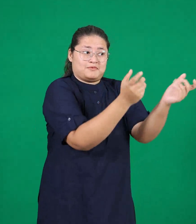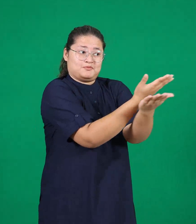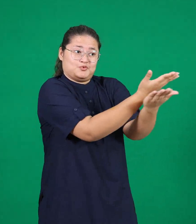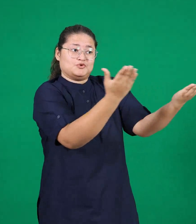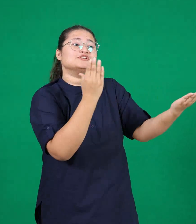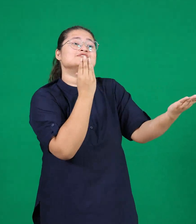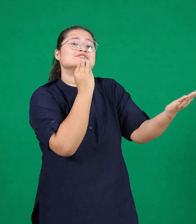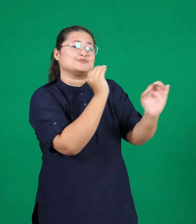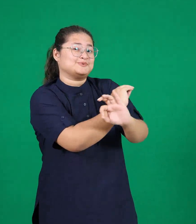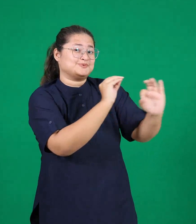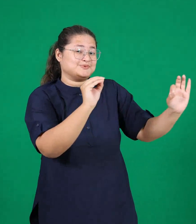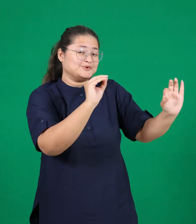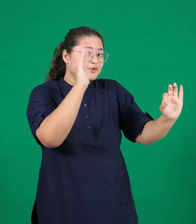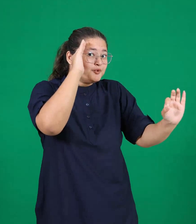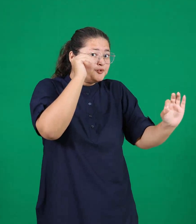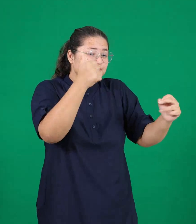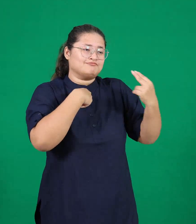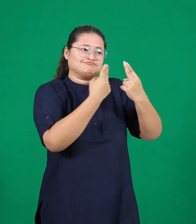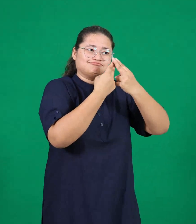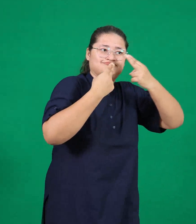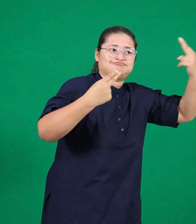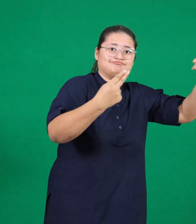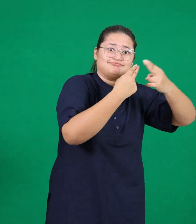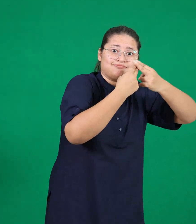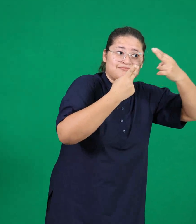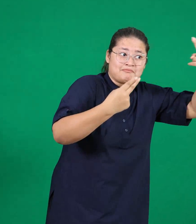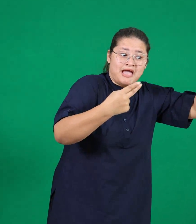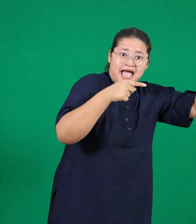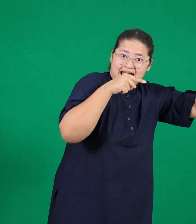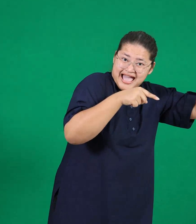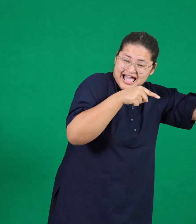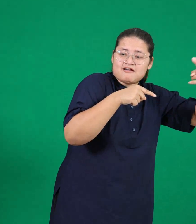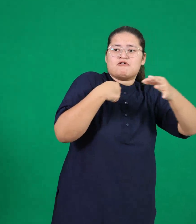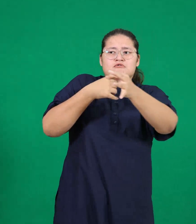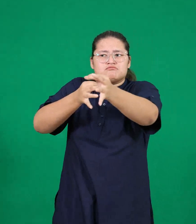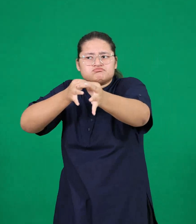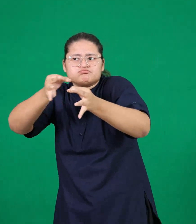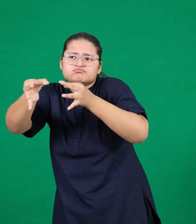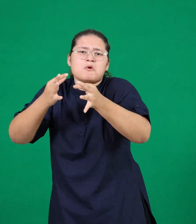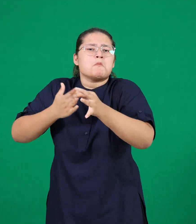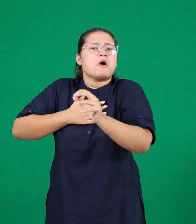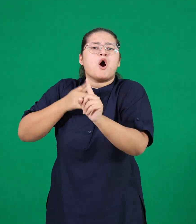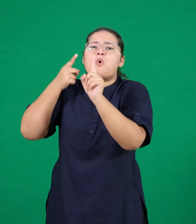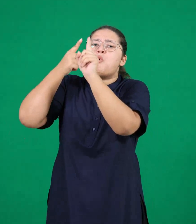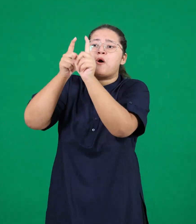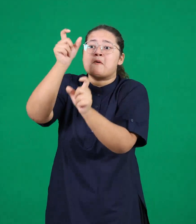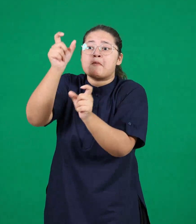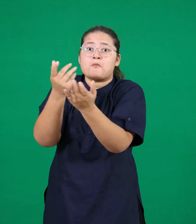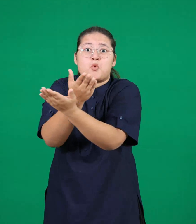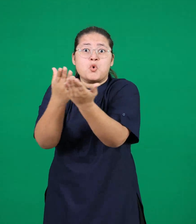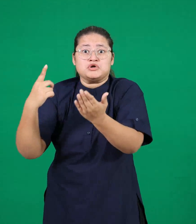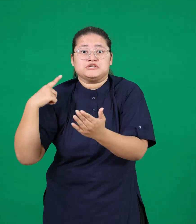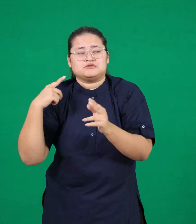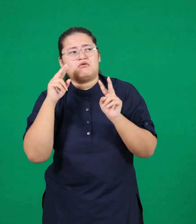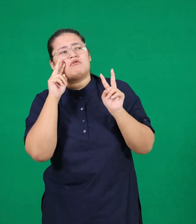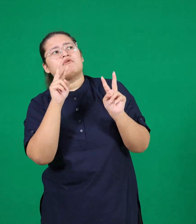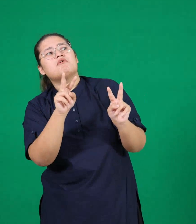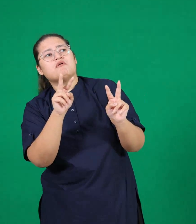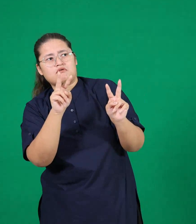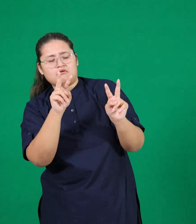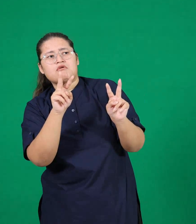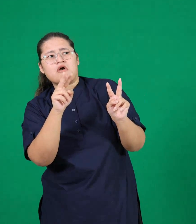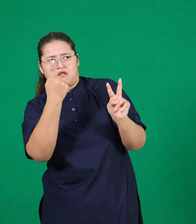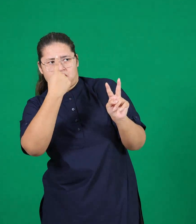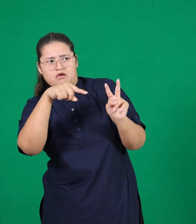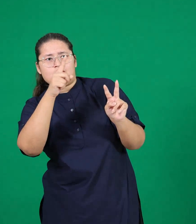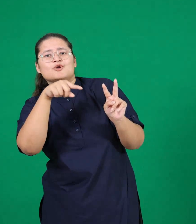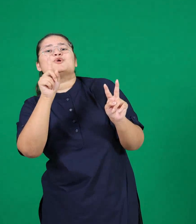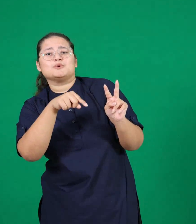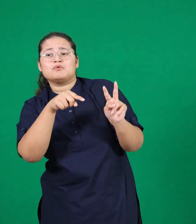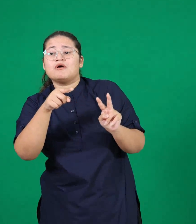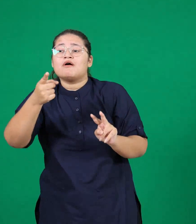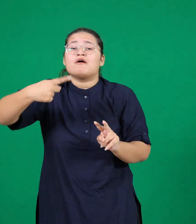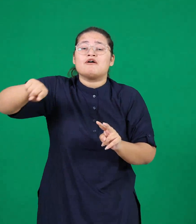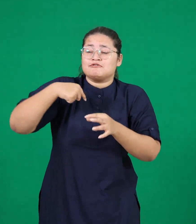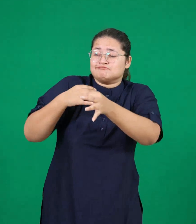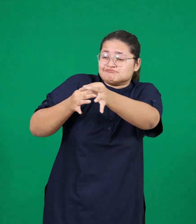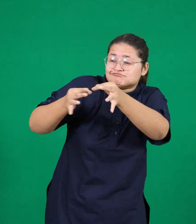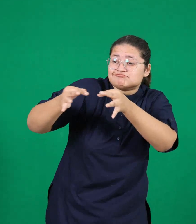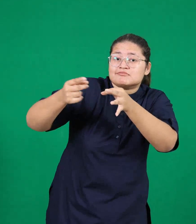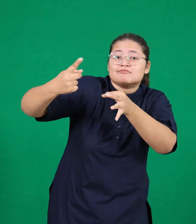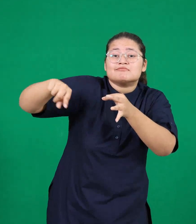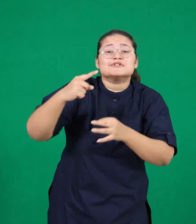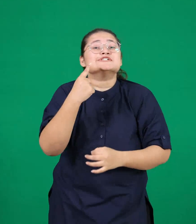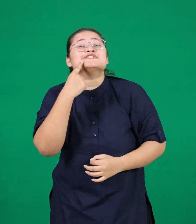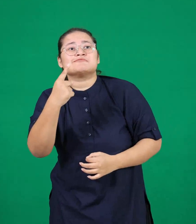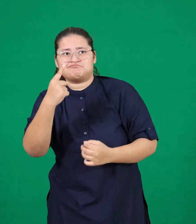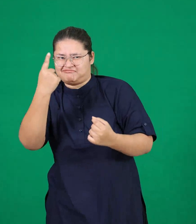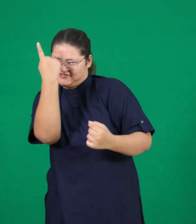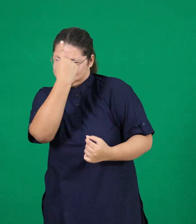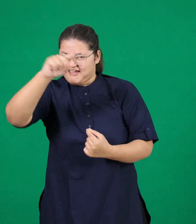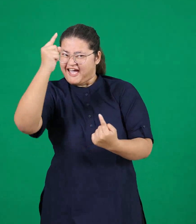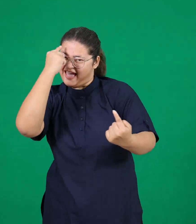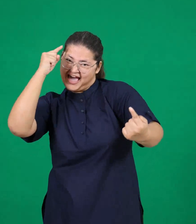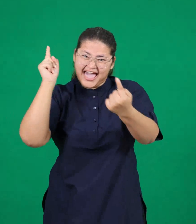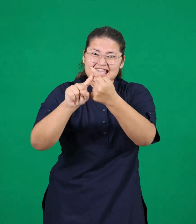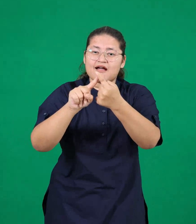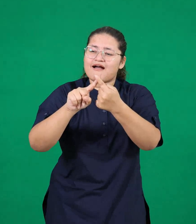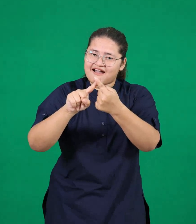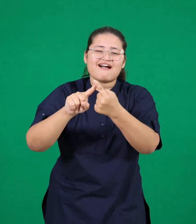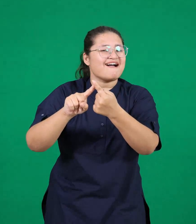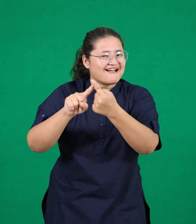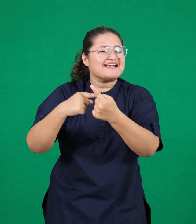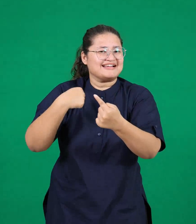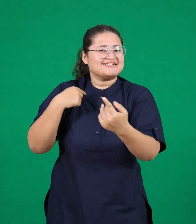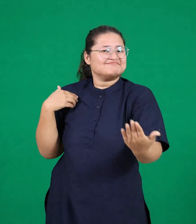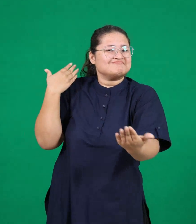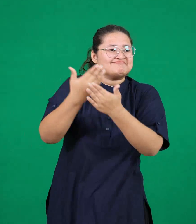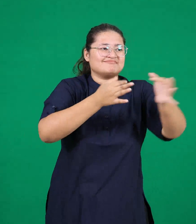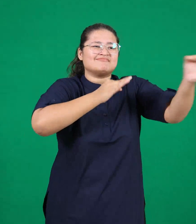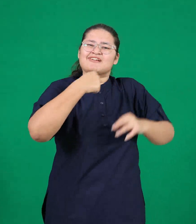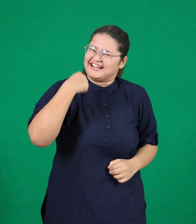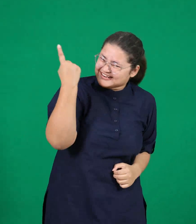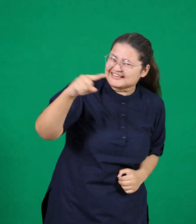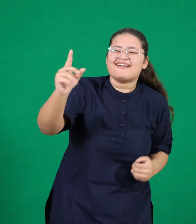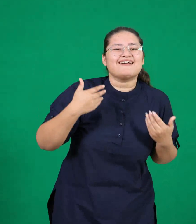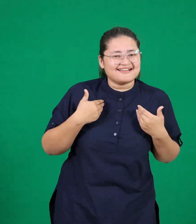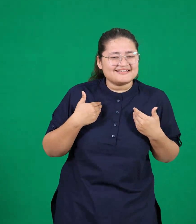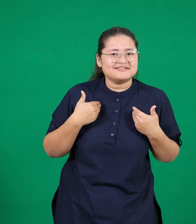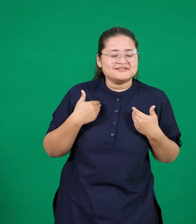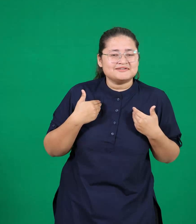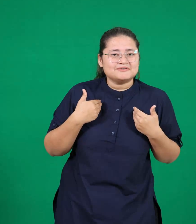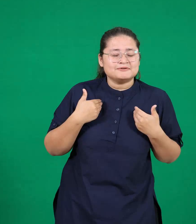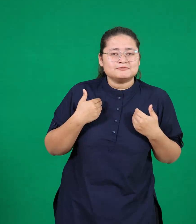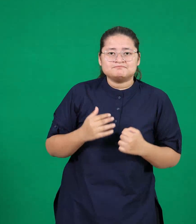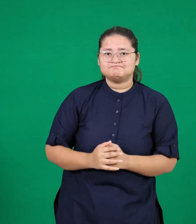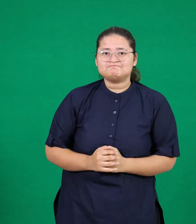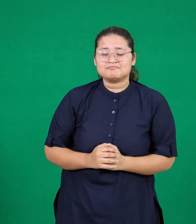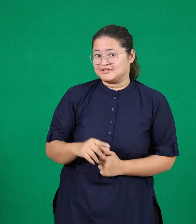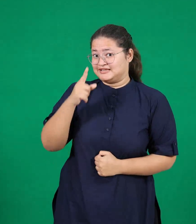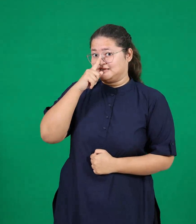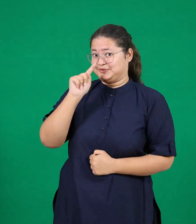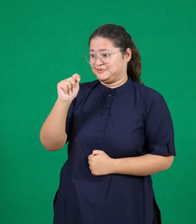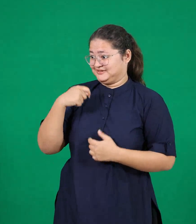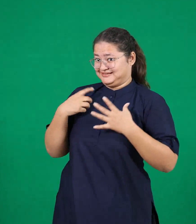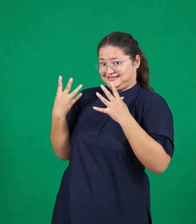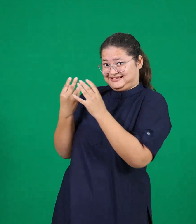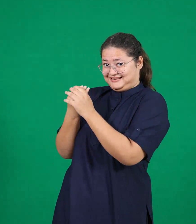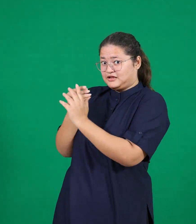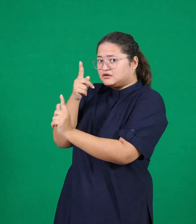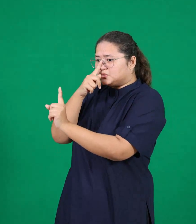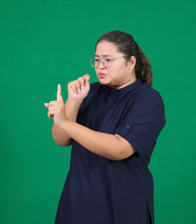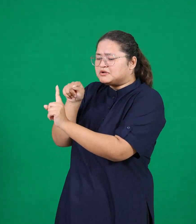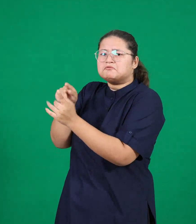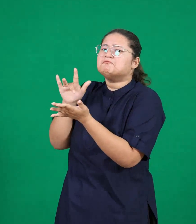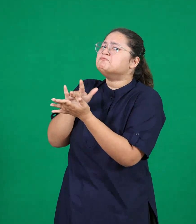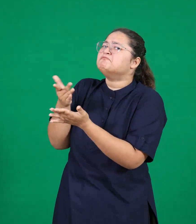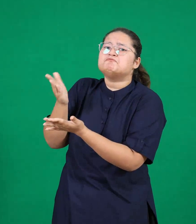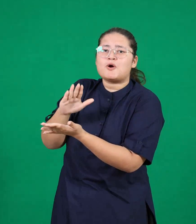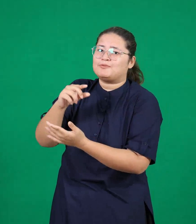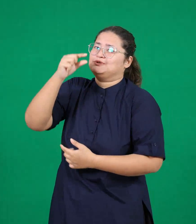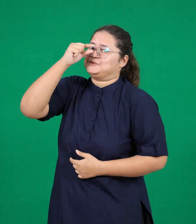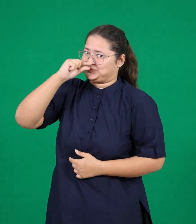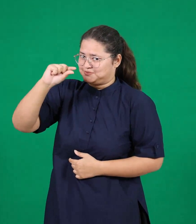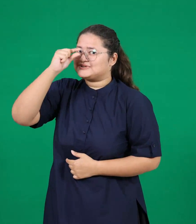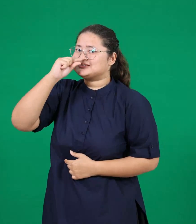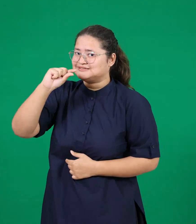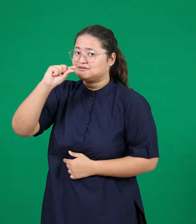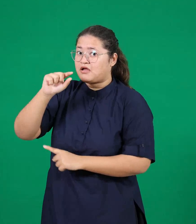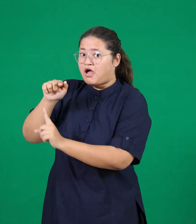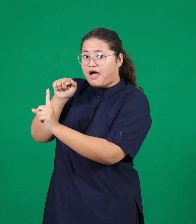But I spoke privately to those recognized as leaders, for fear that I was running or had already run in vain.